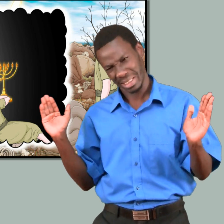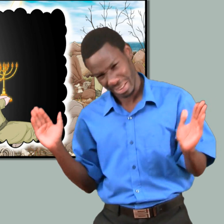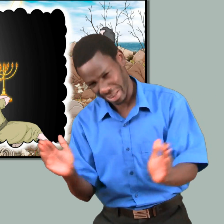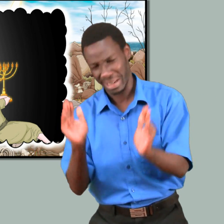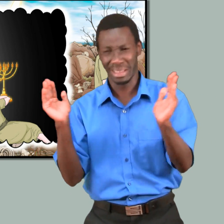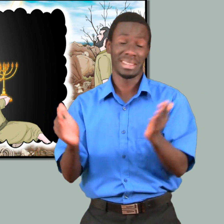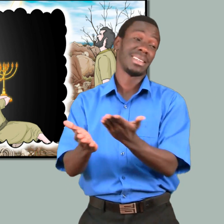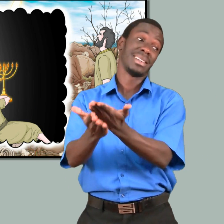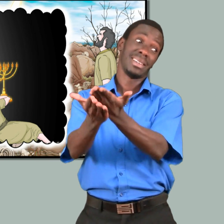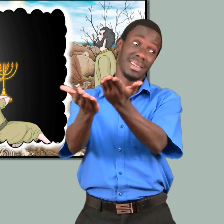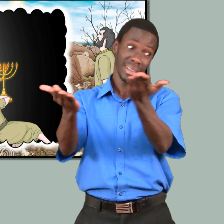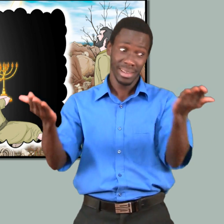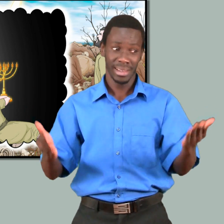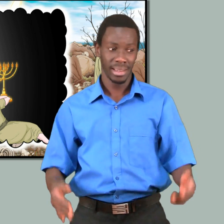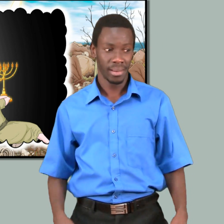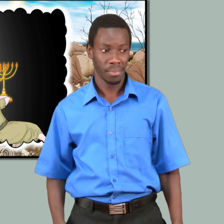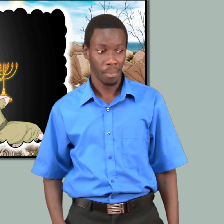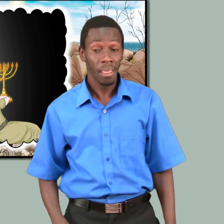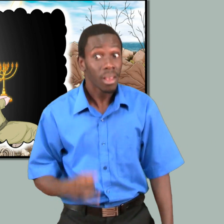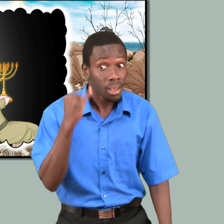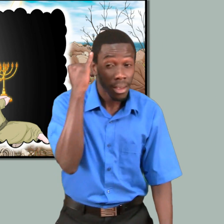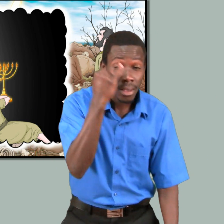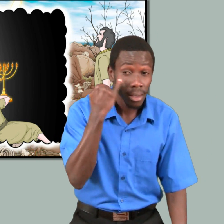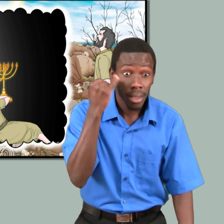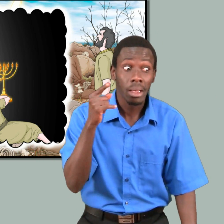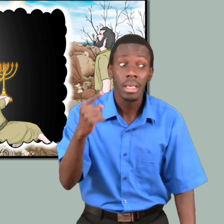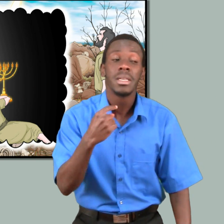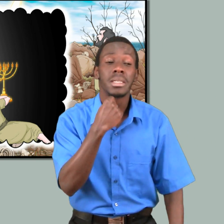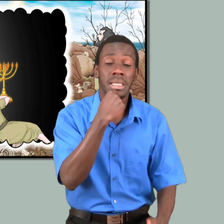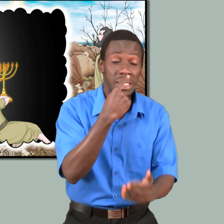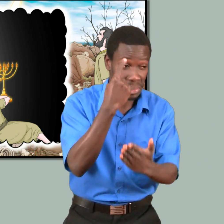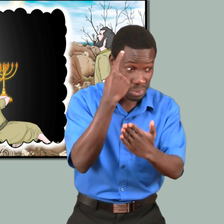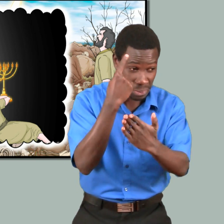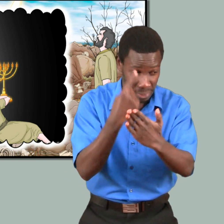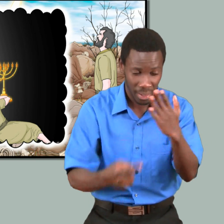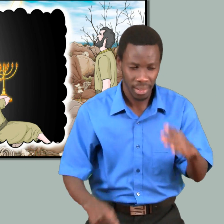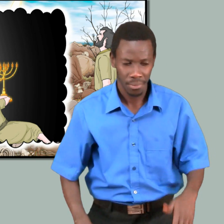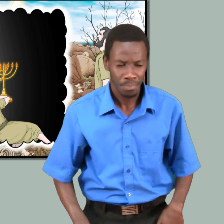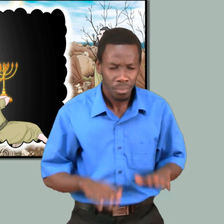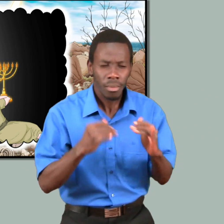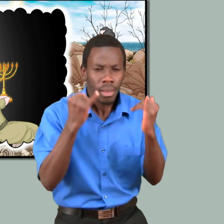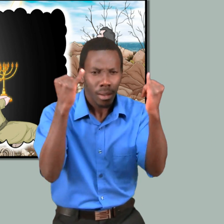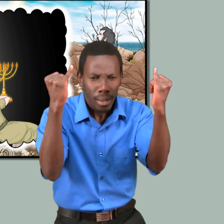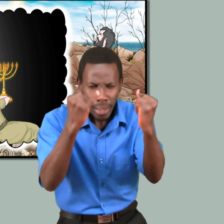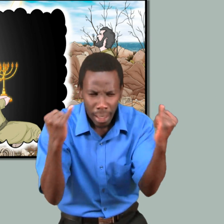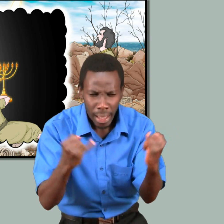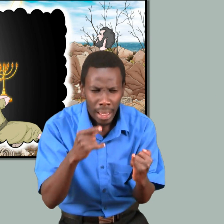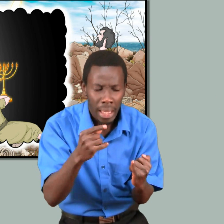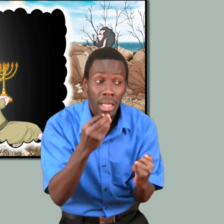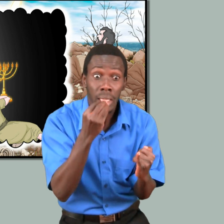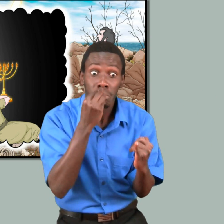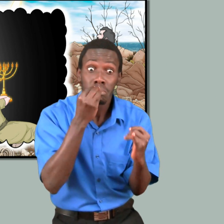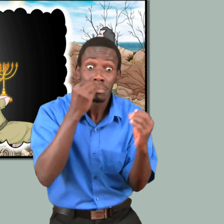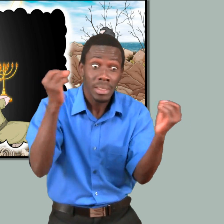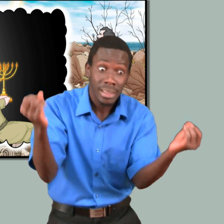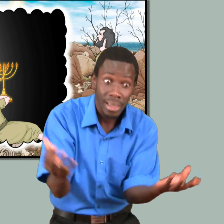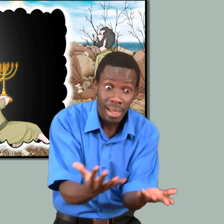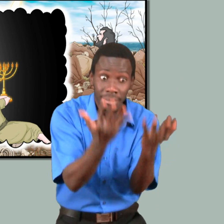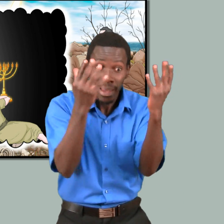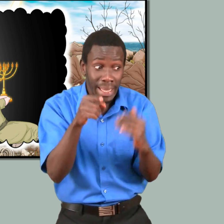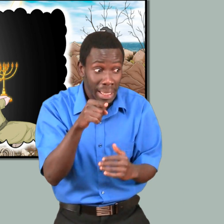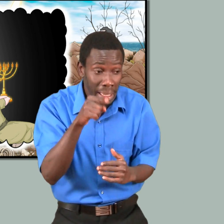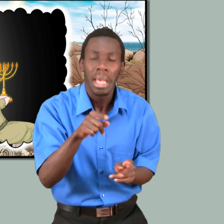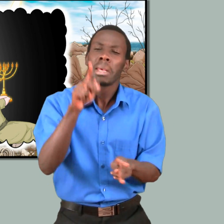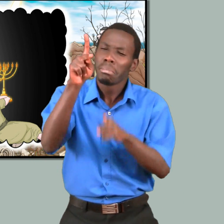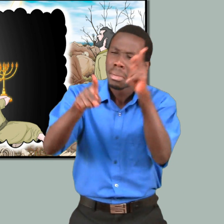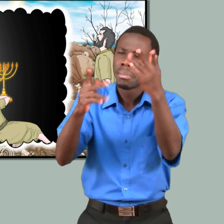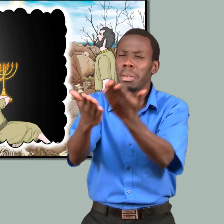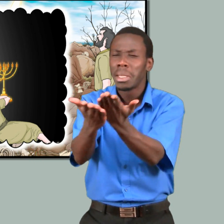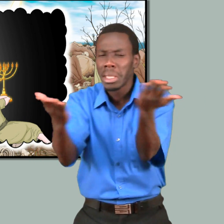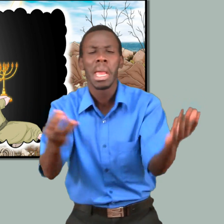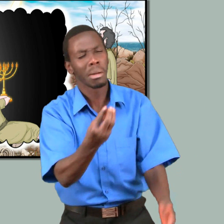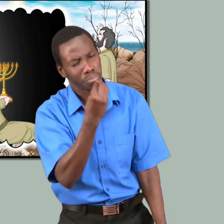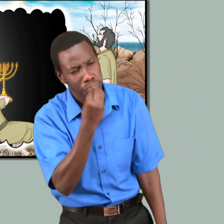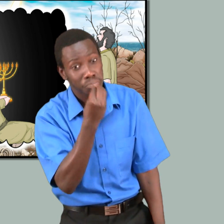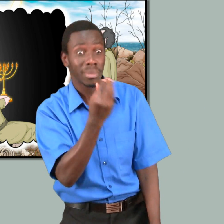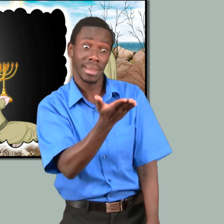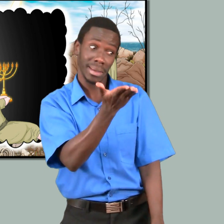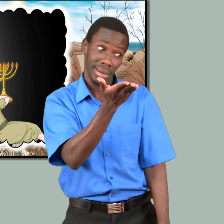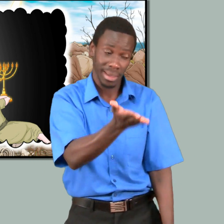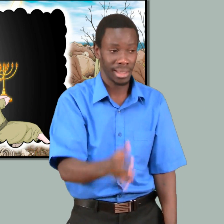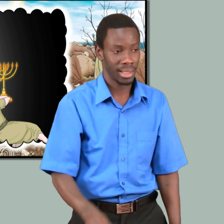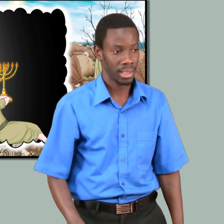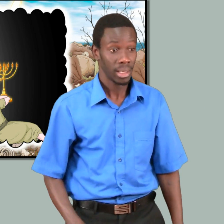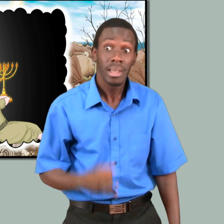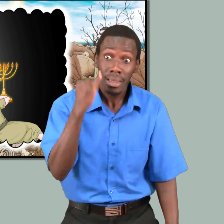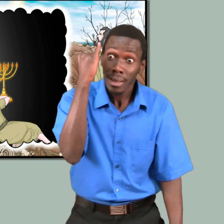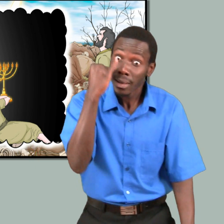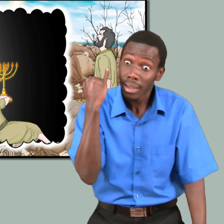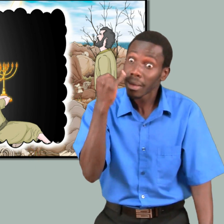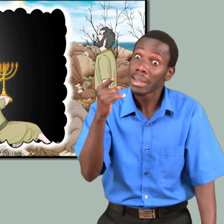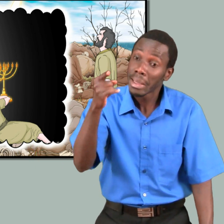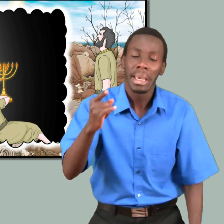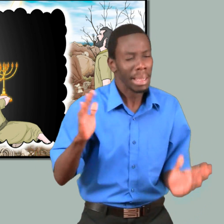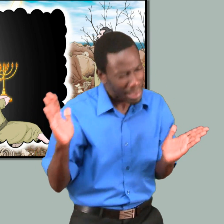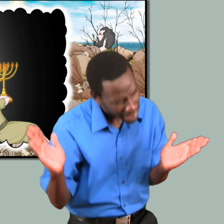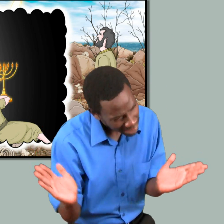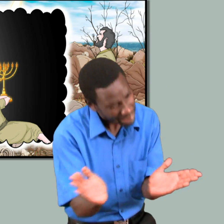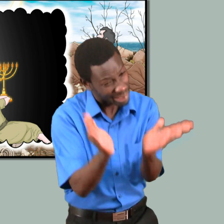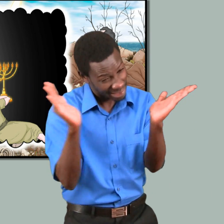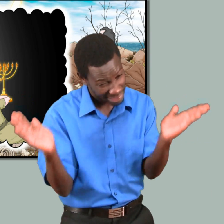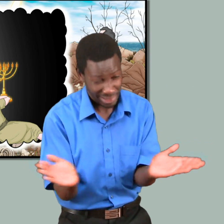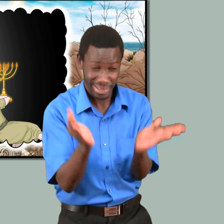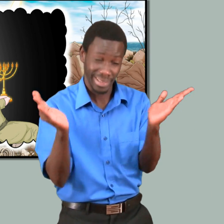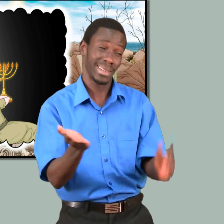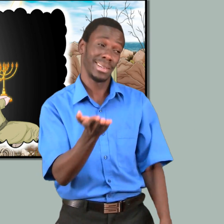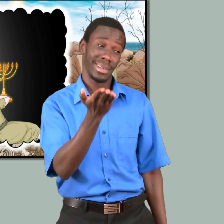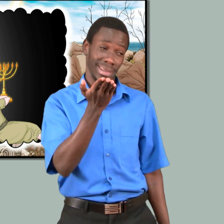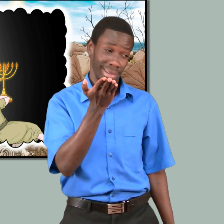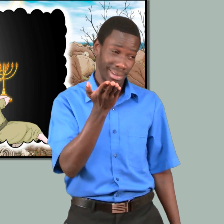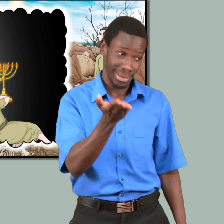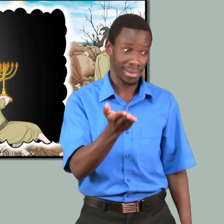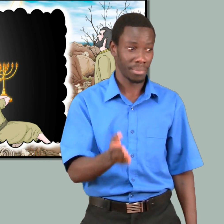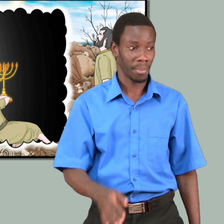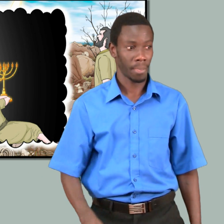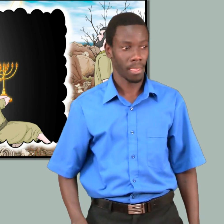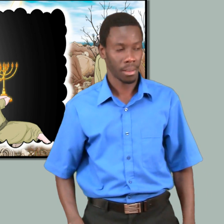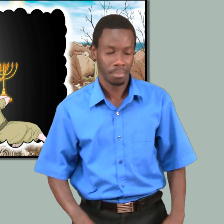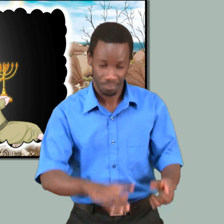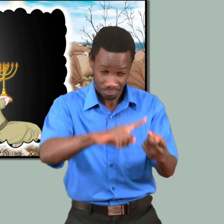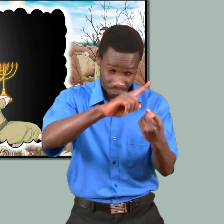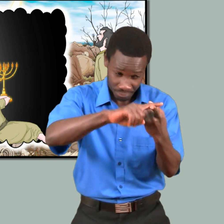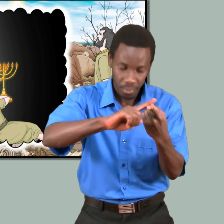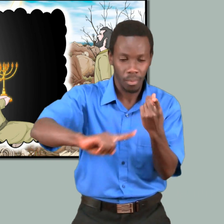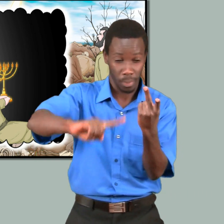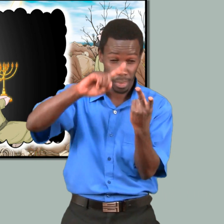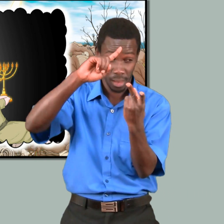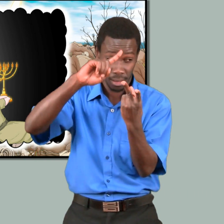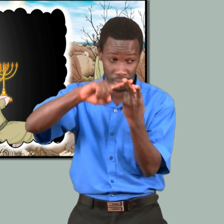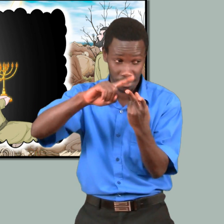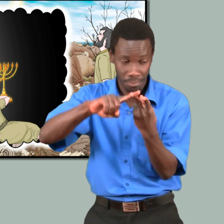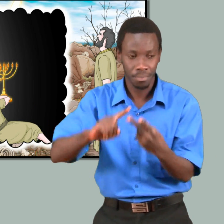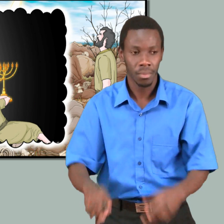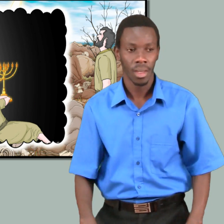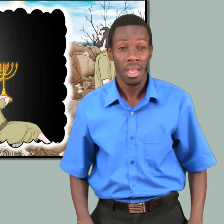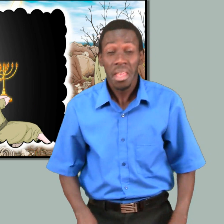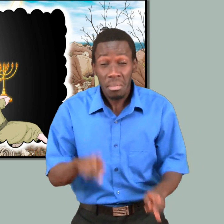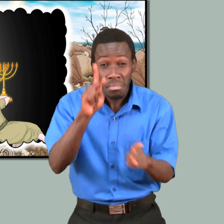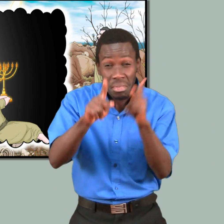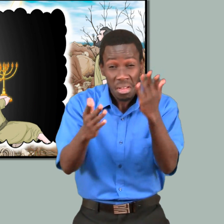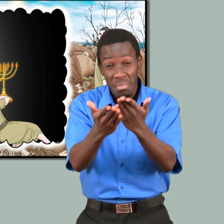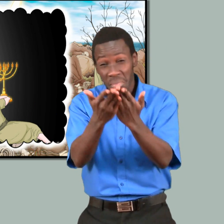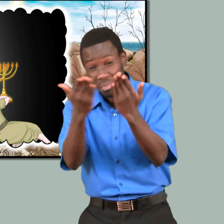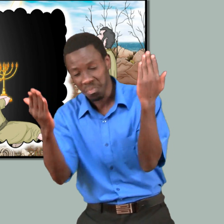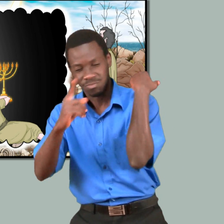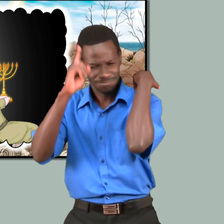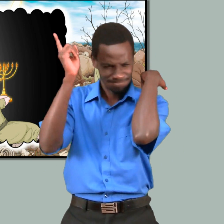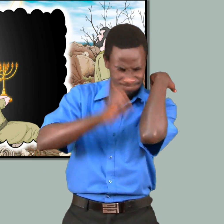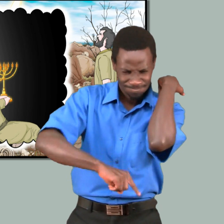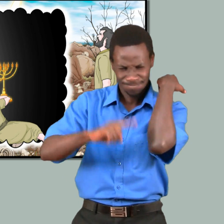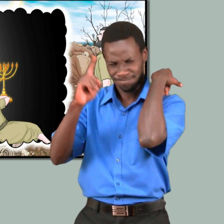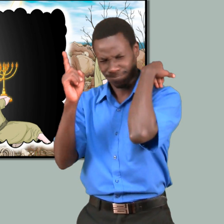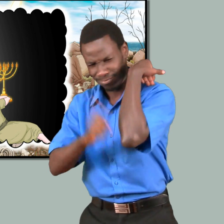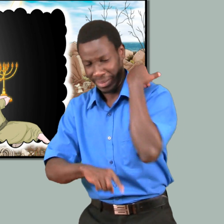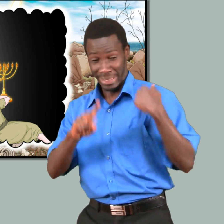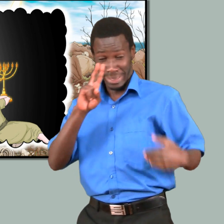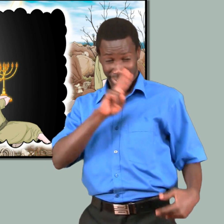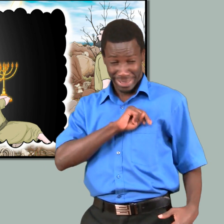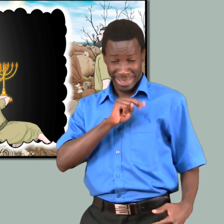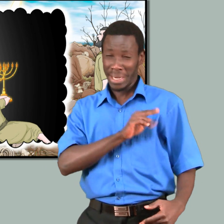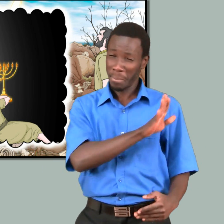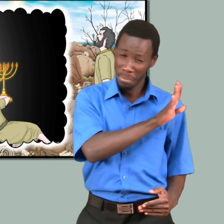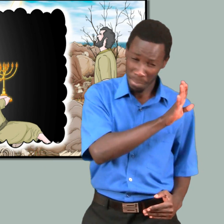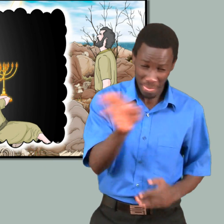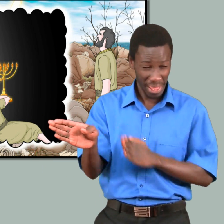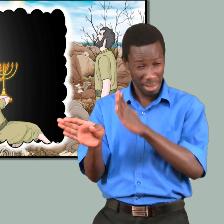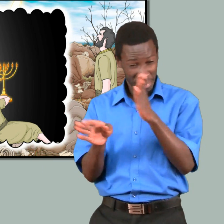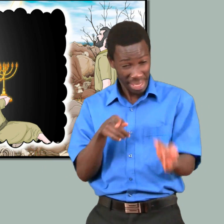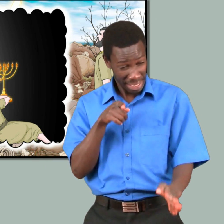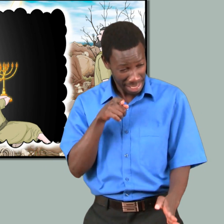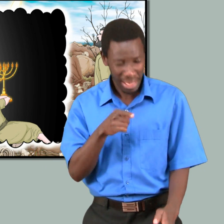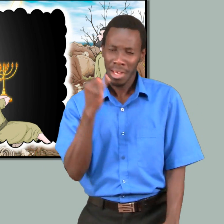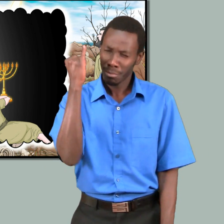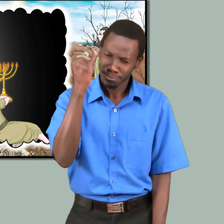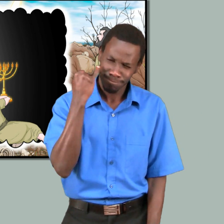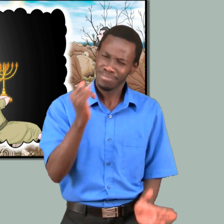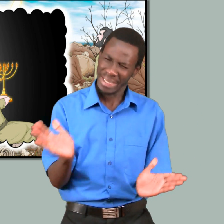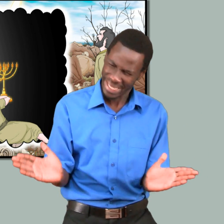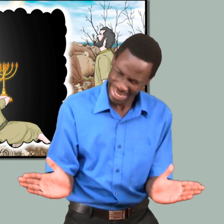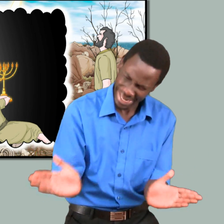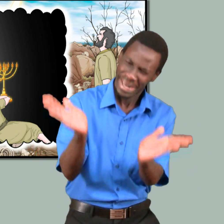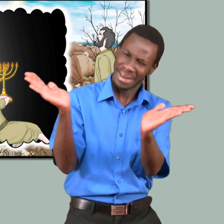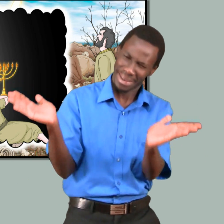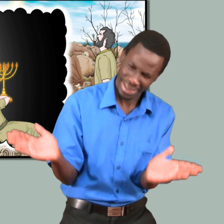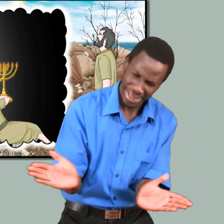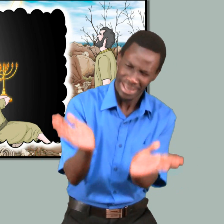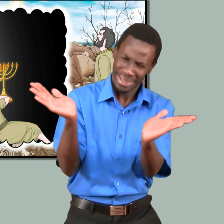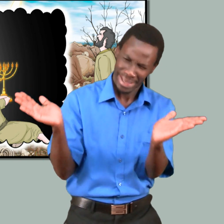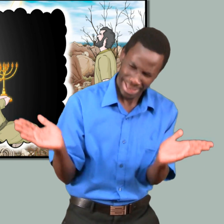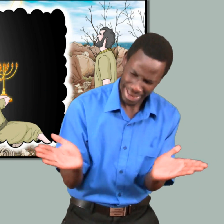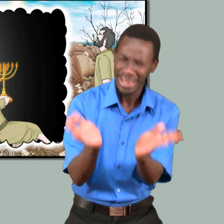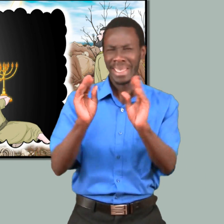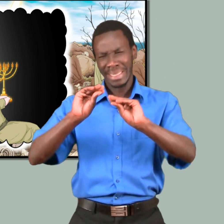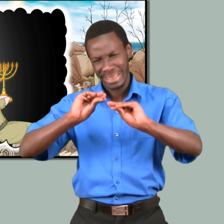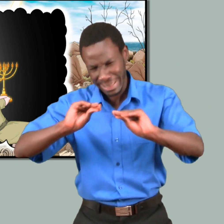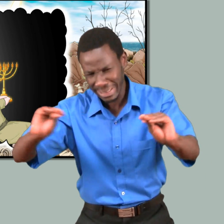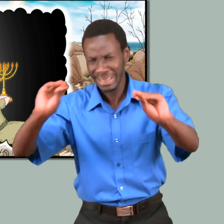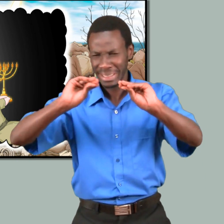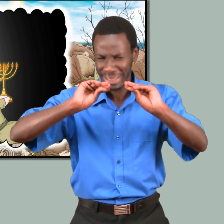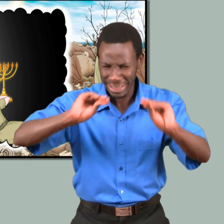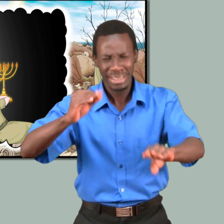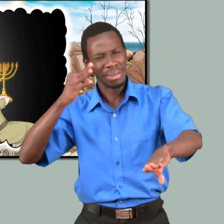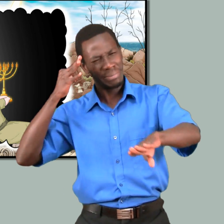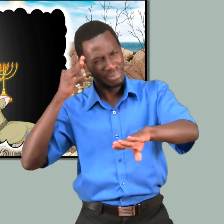By her teaching she misleads My servants to be sexually immoral and to eat food sacrificed to idols.